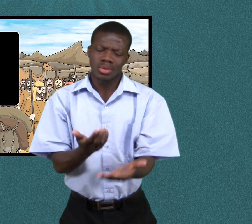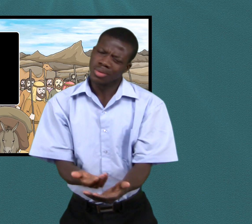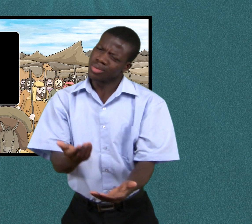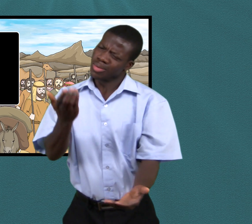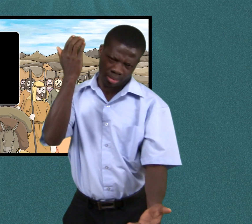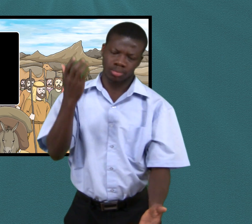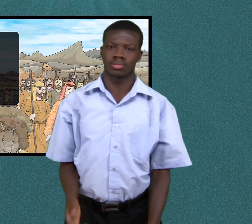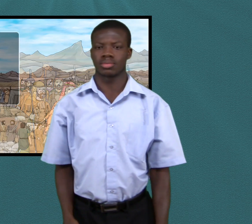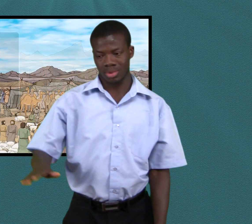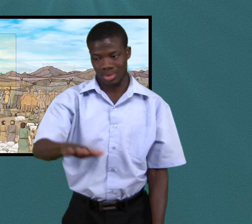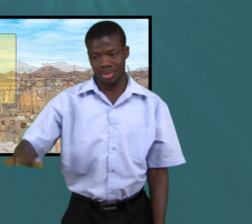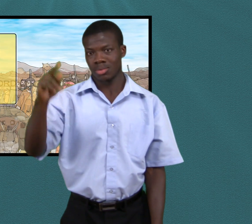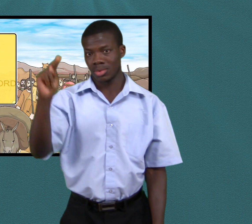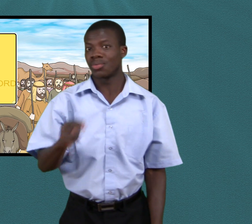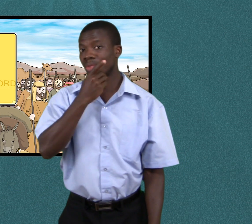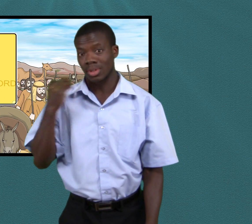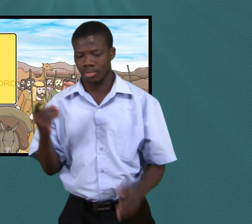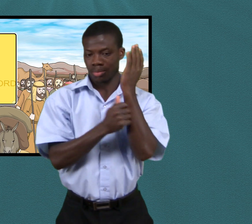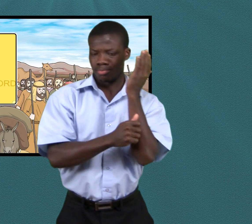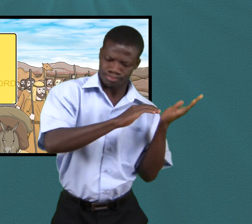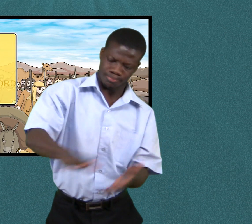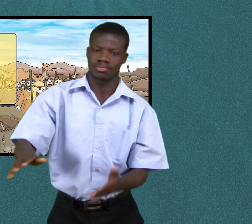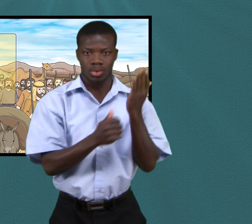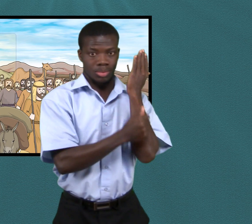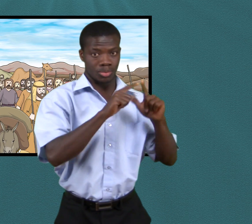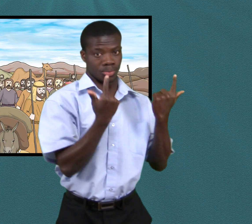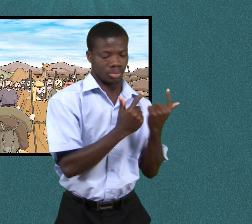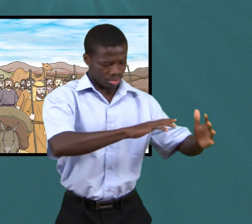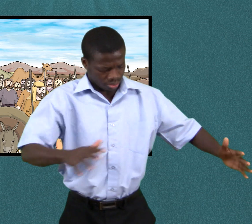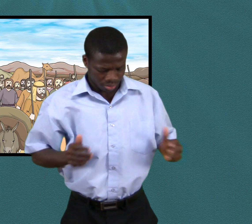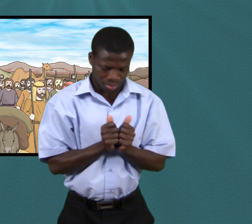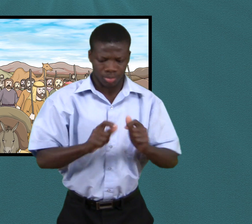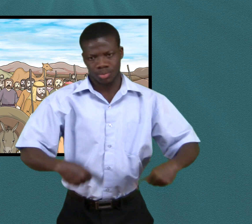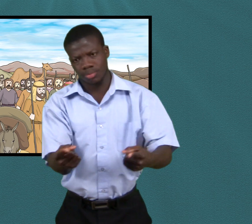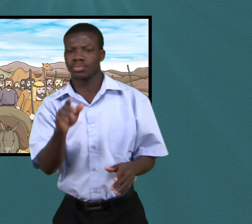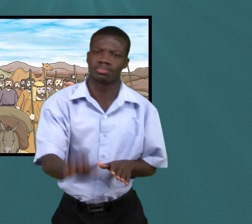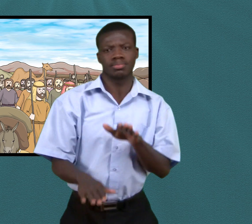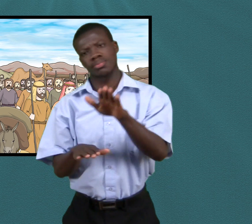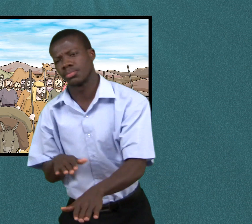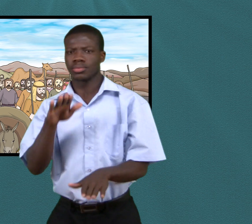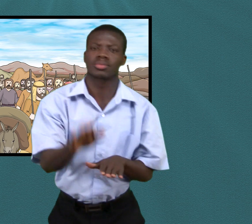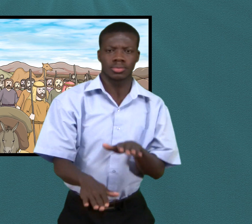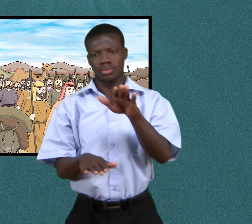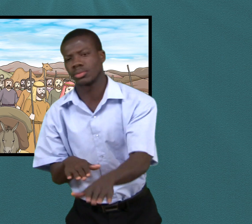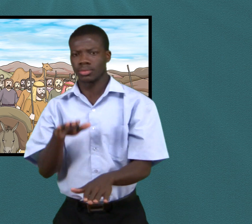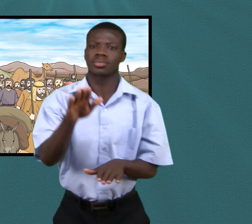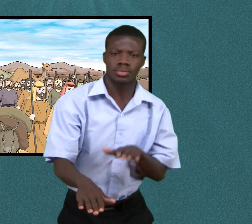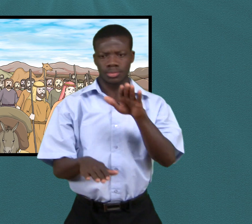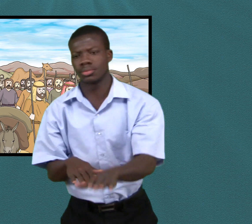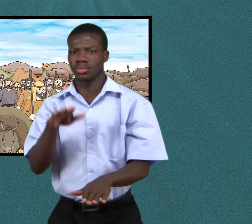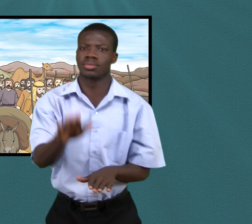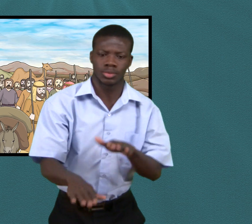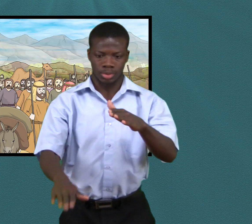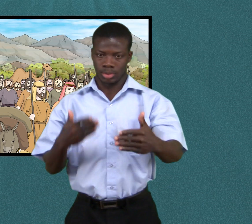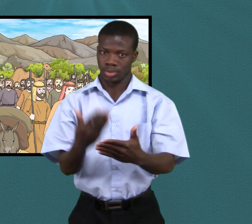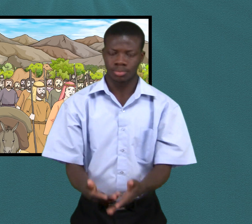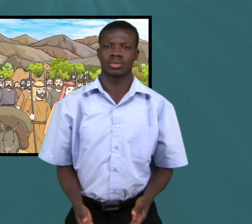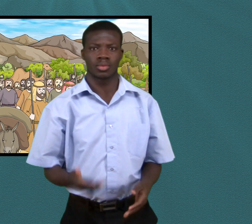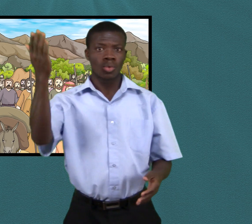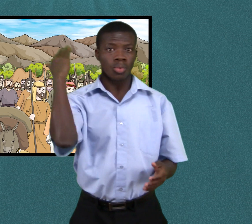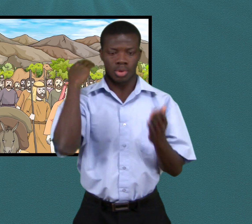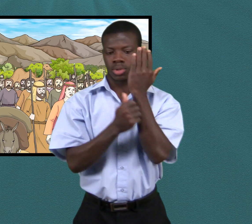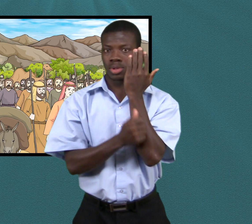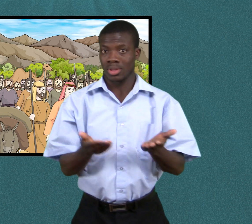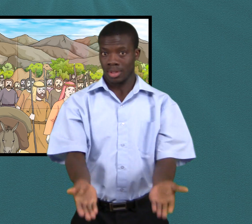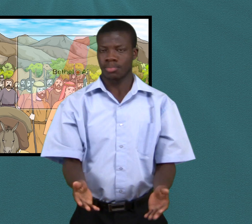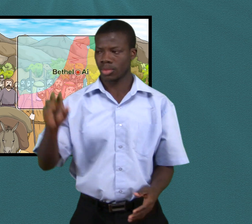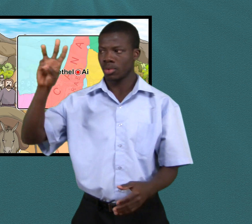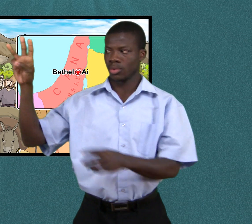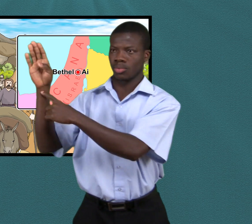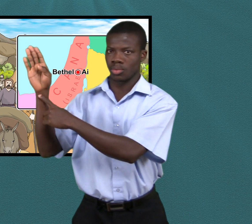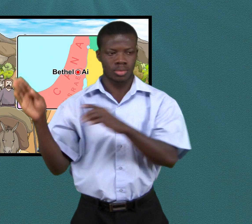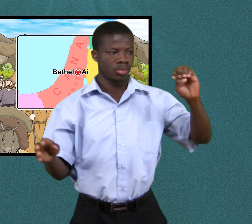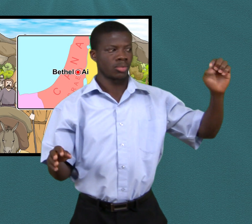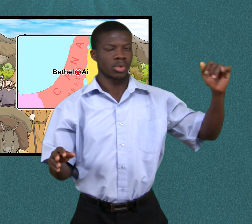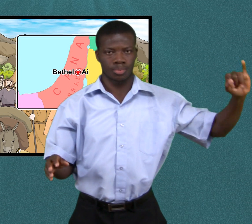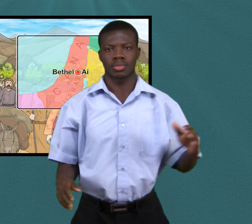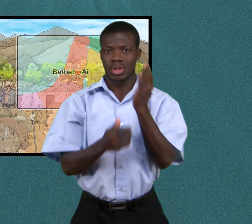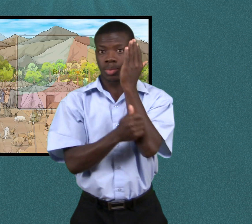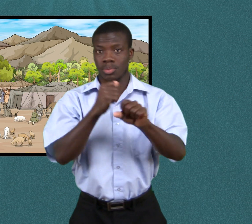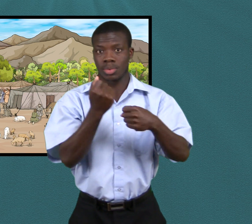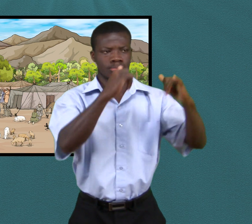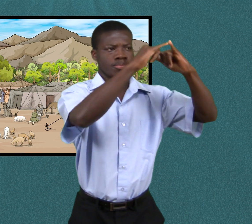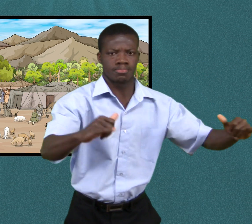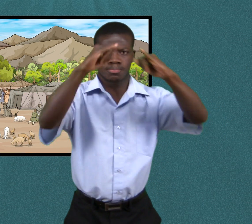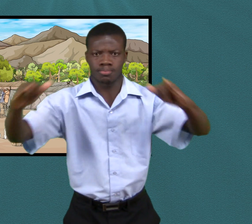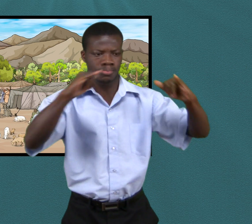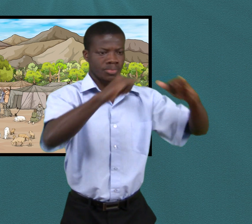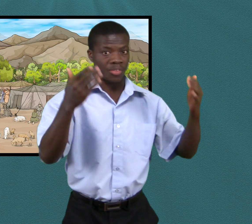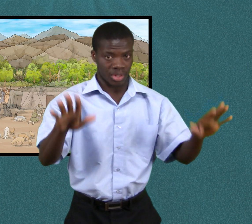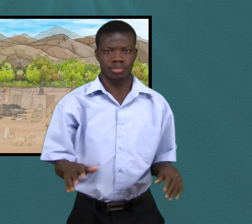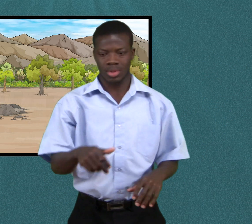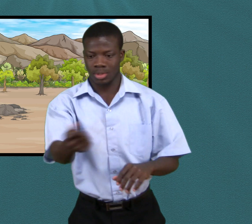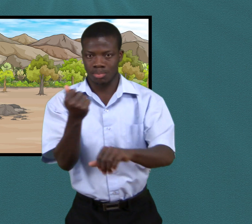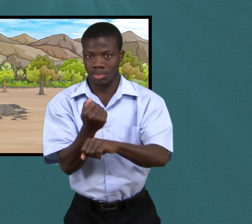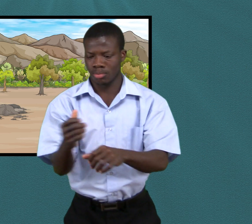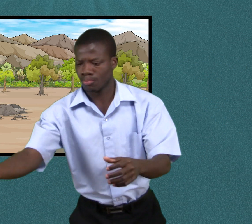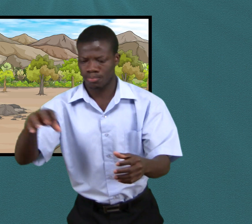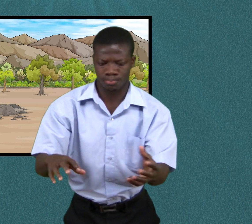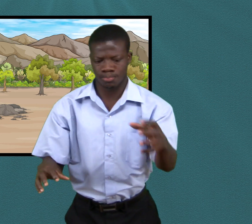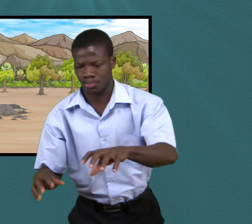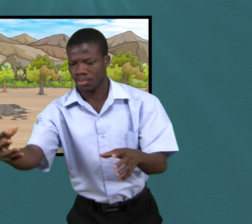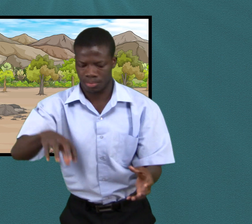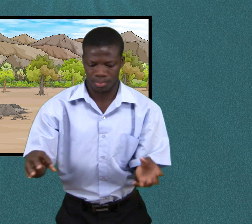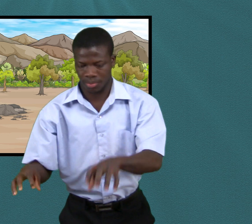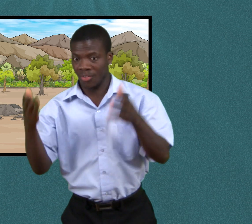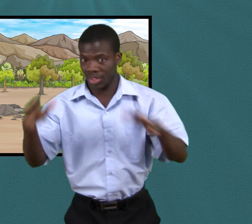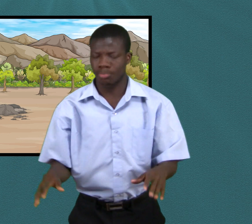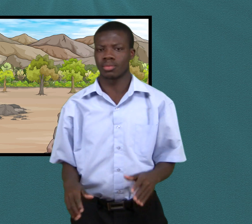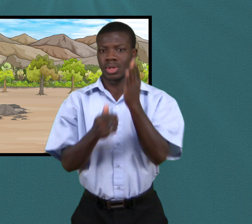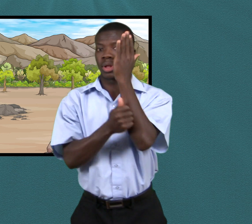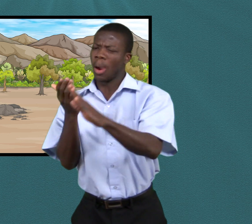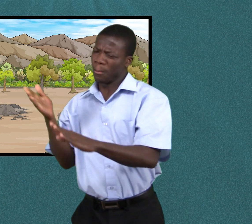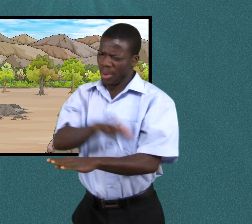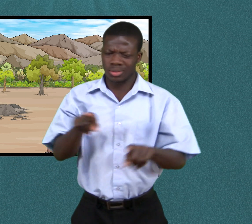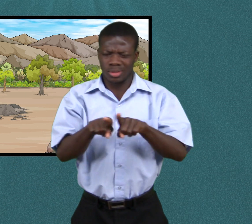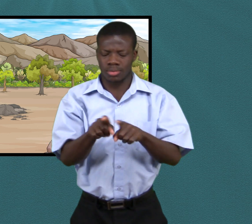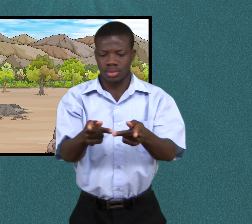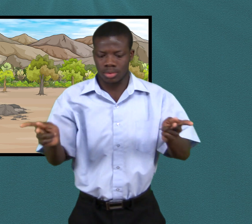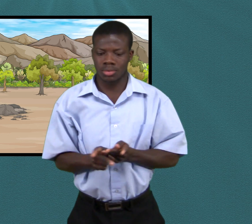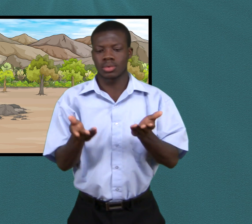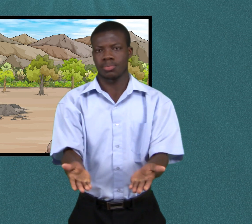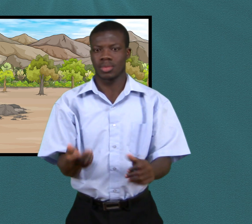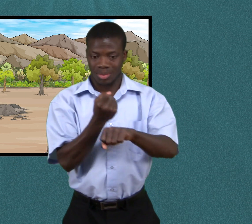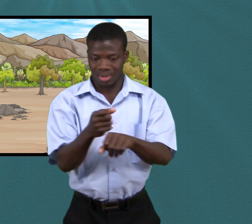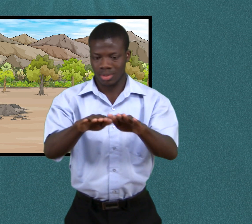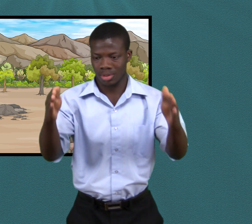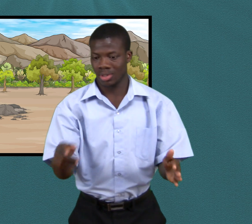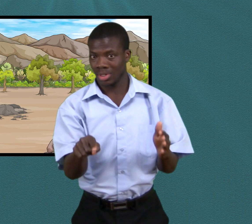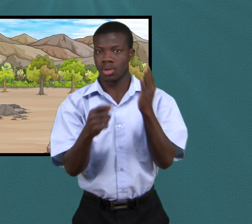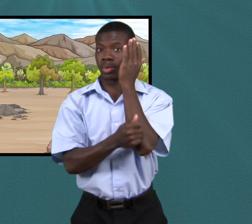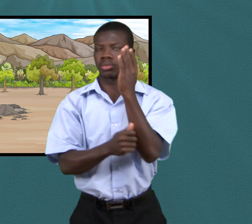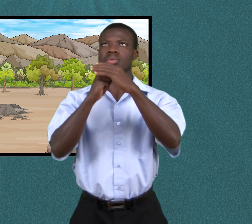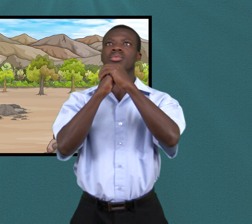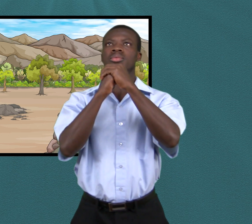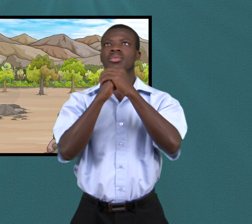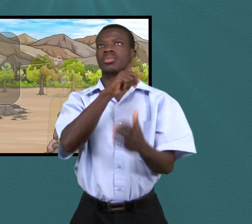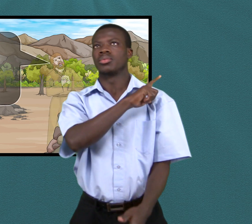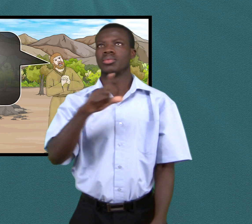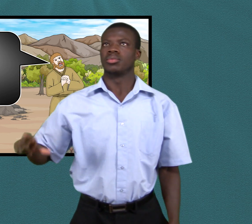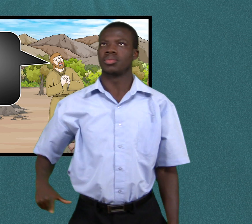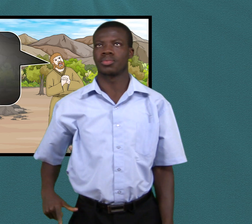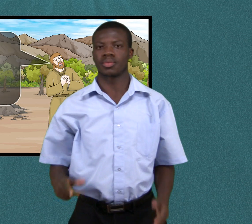From the Negev he journeyed from place to place toward Bethel, until he came to the place between Bethel and Ai where his tent had formerly been pitched, to the site where he had built the altar.